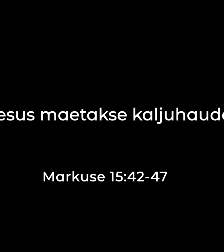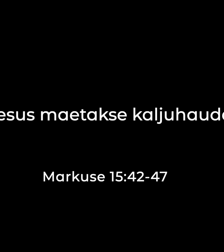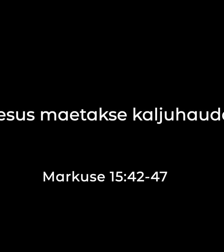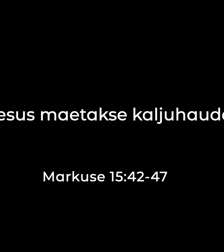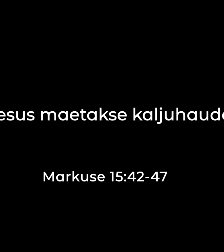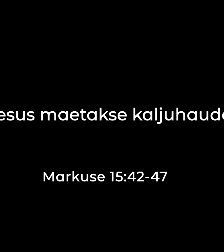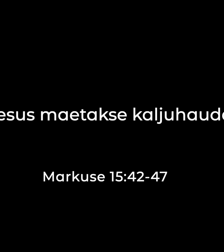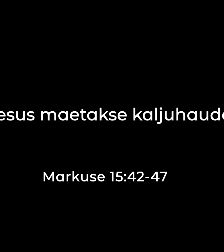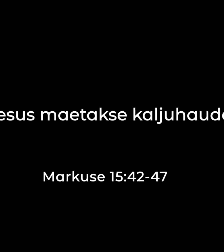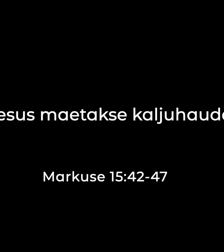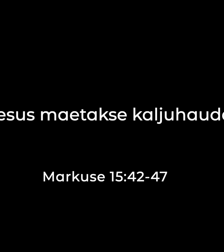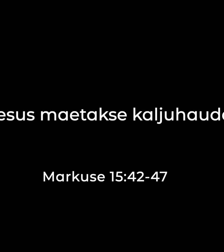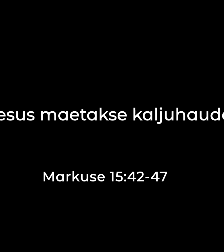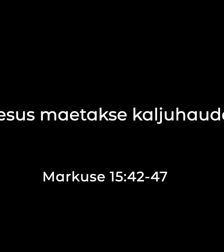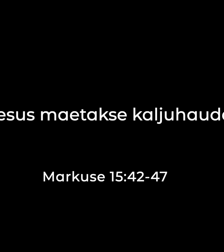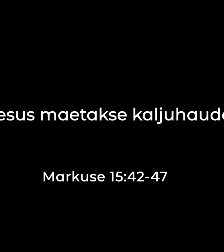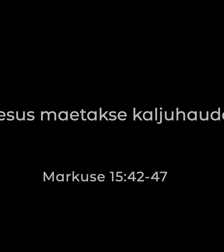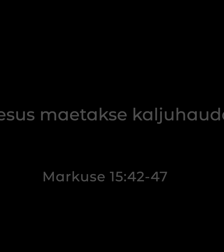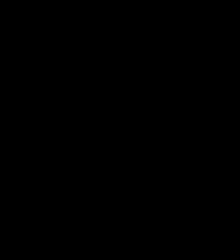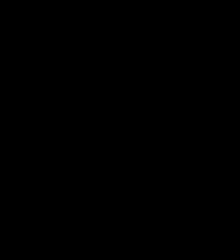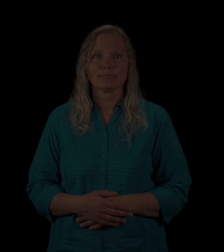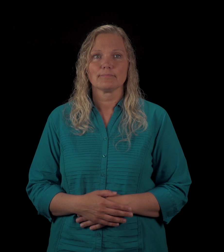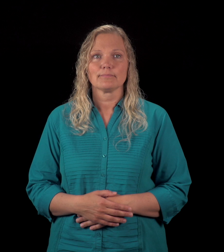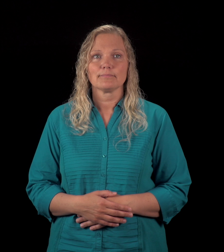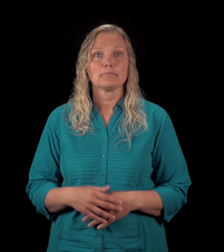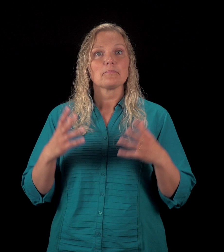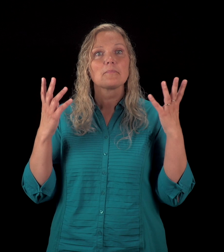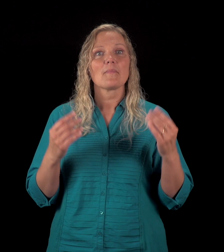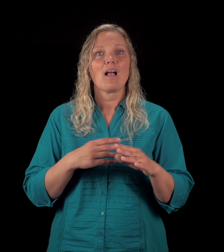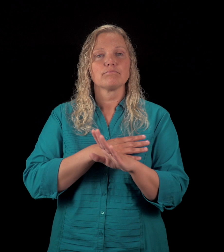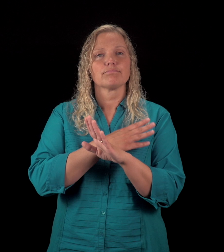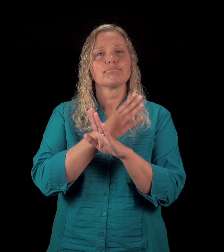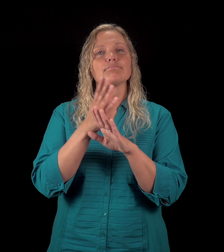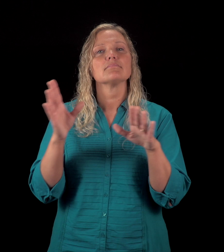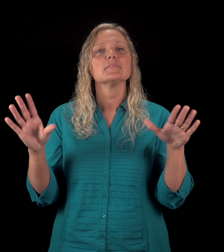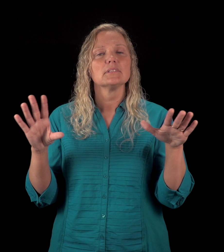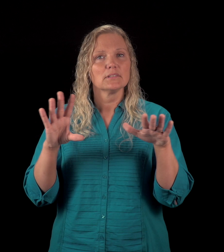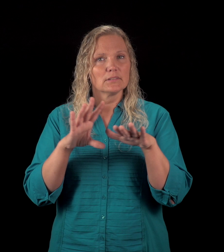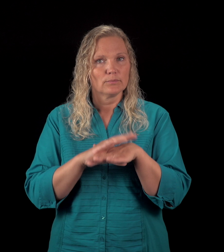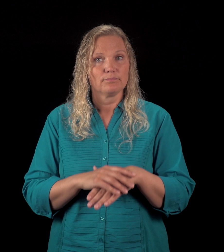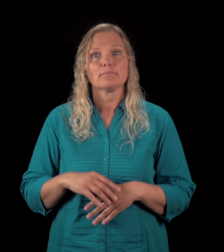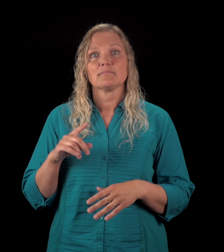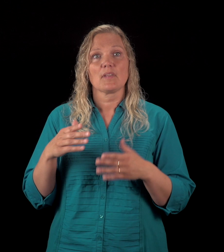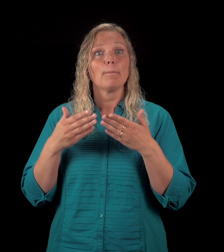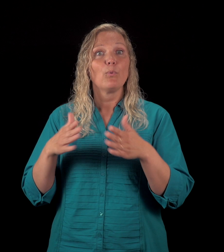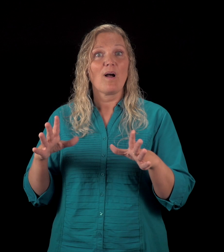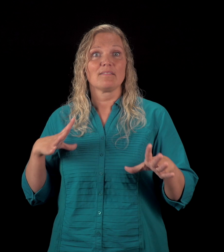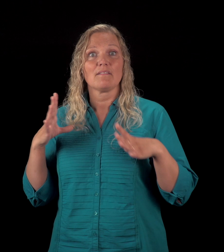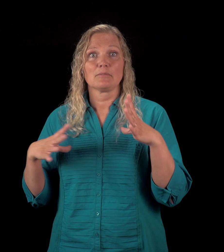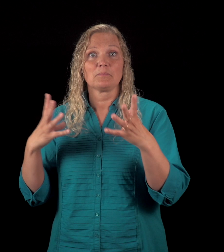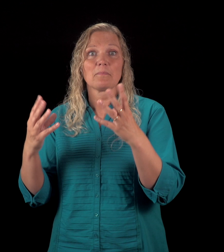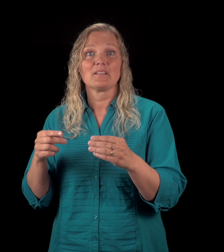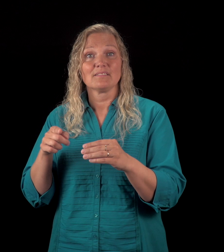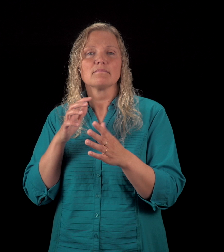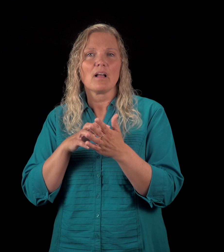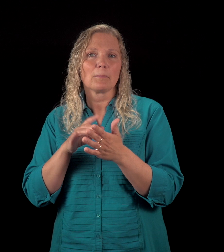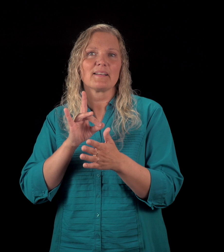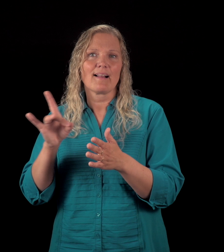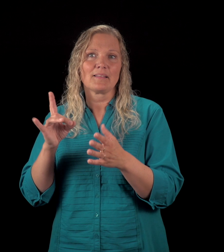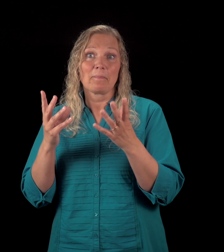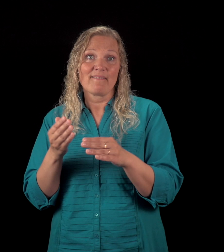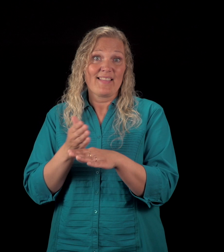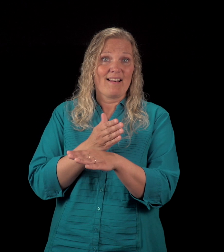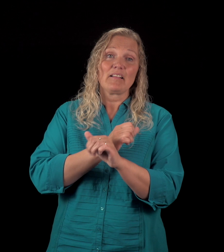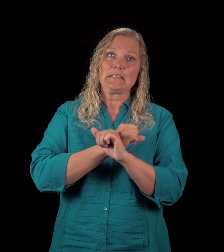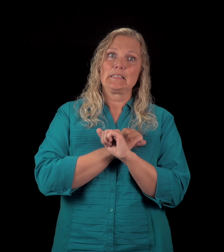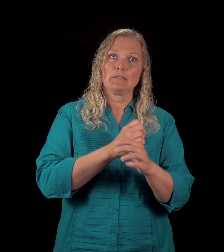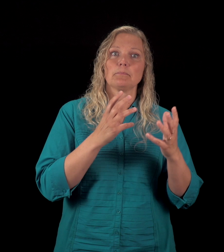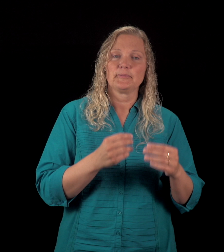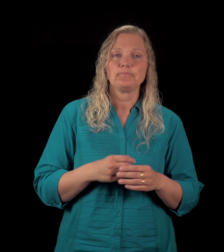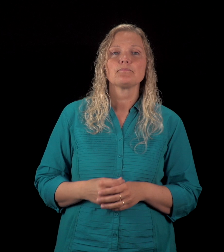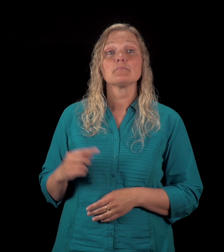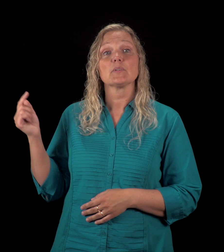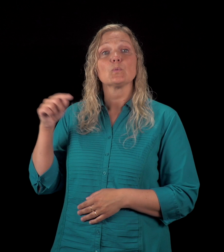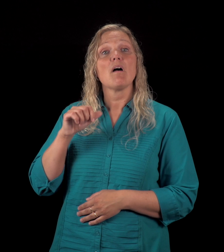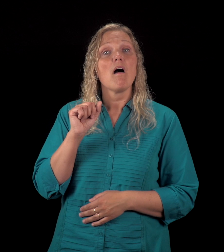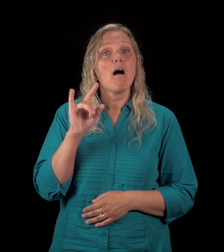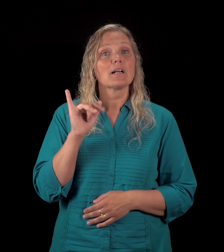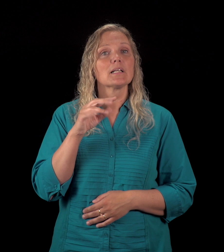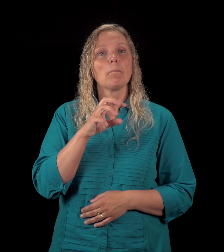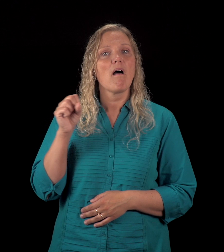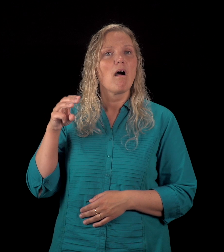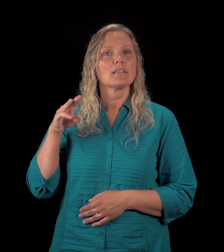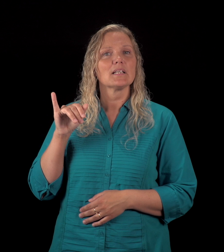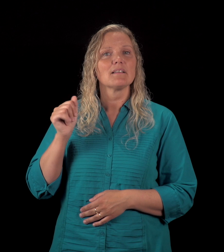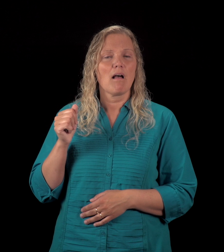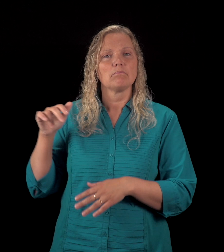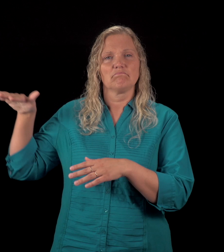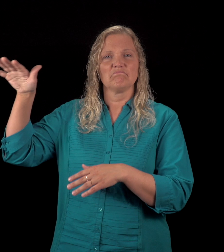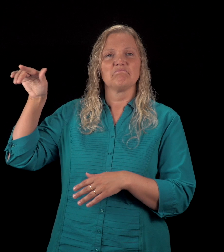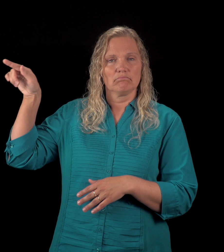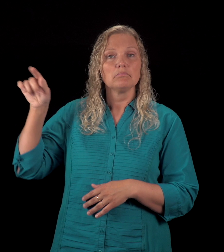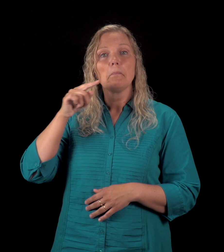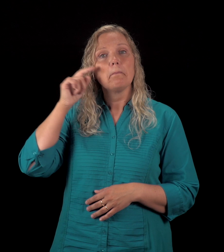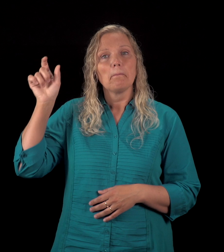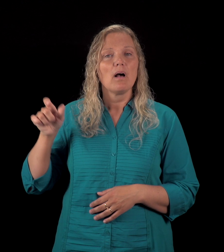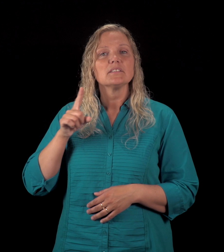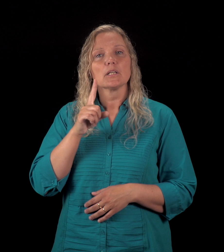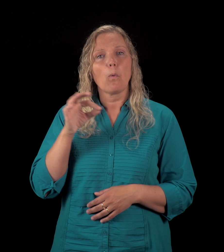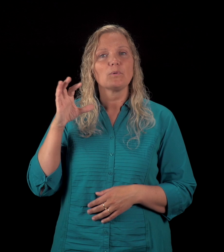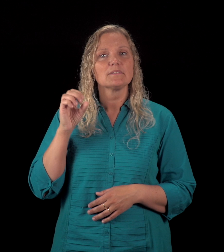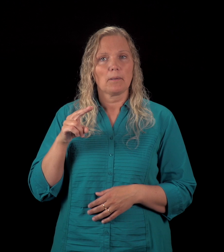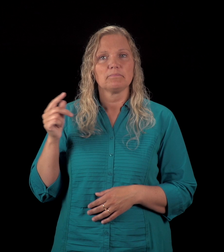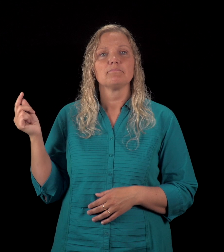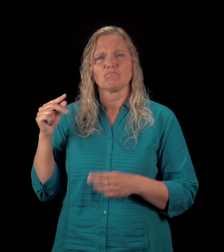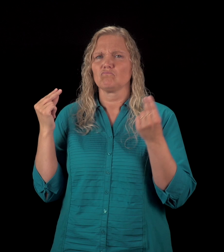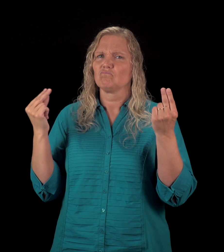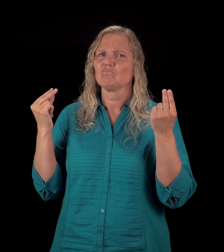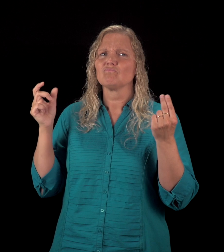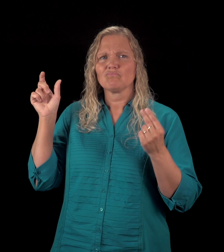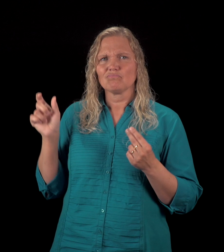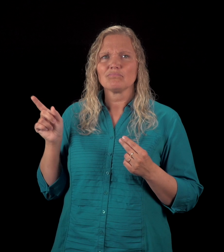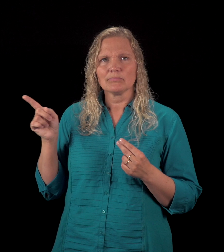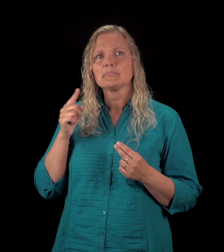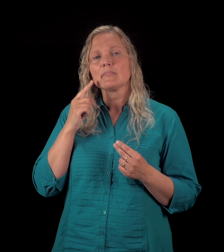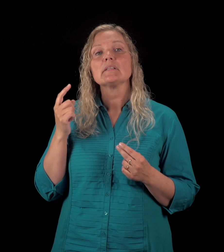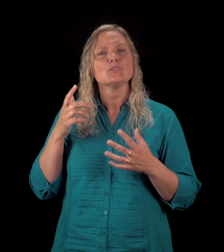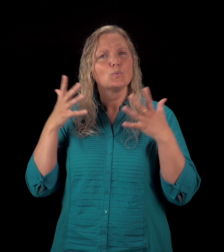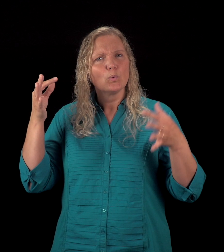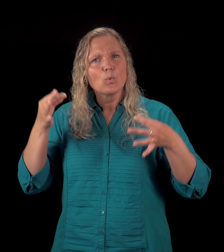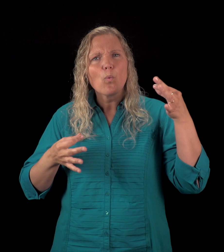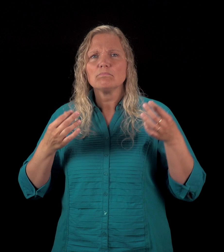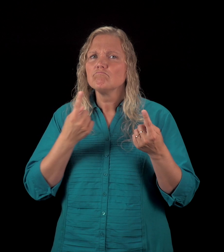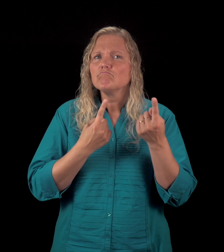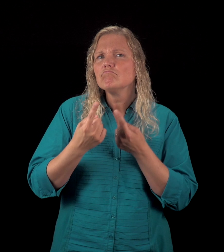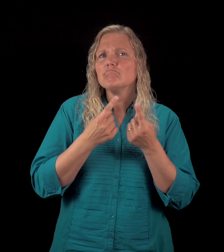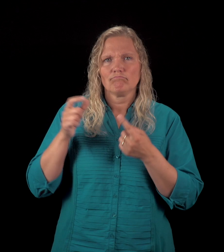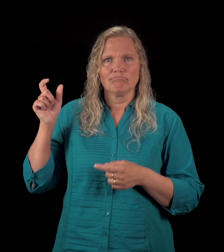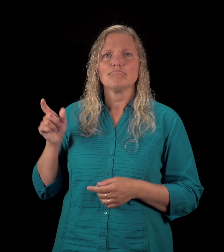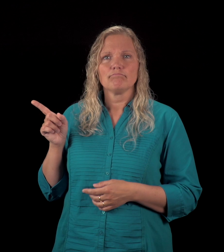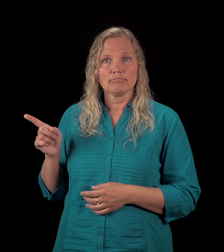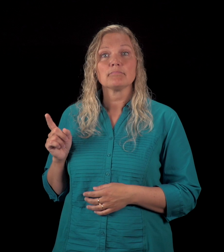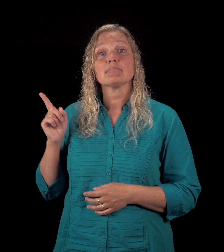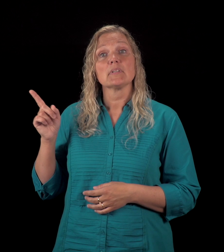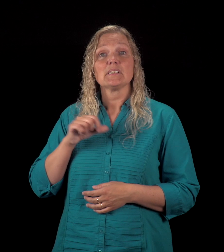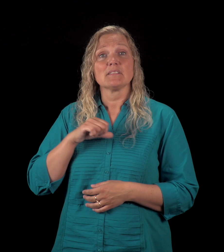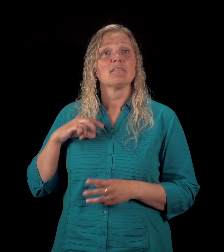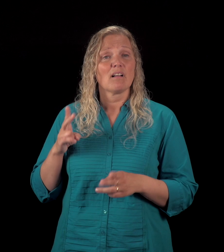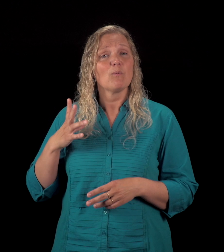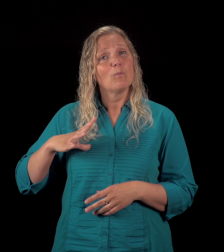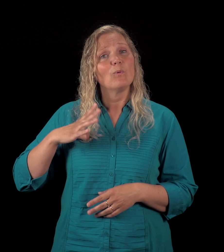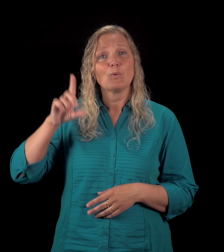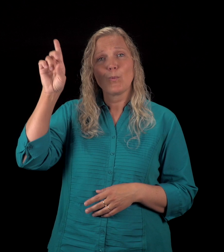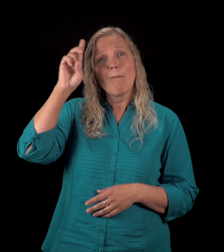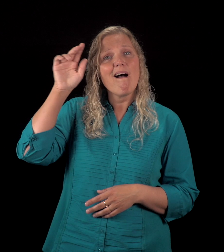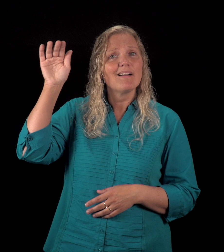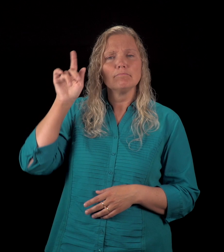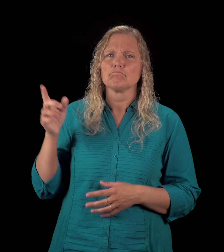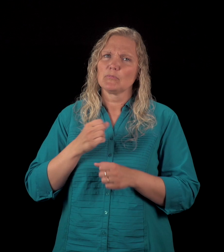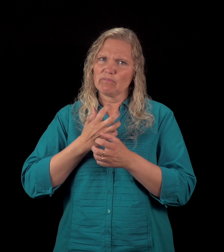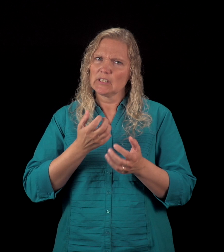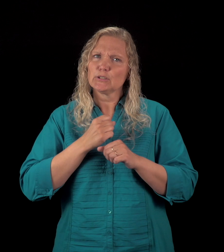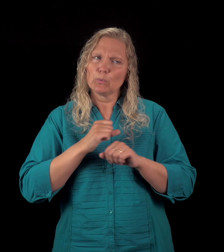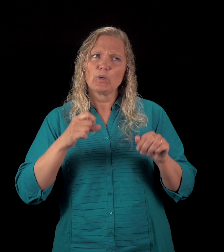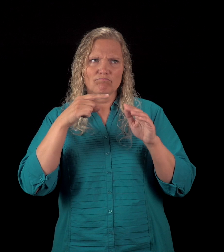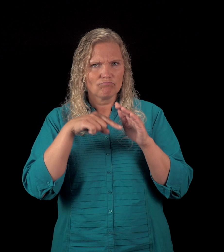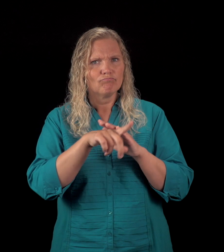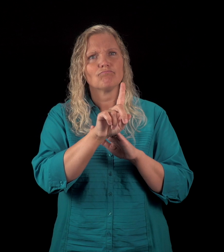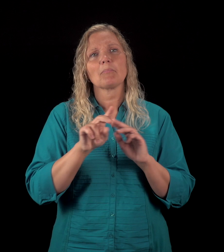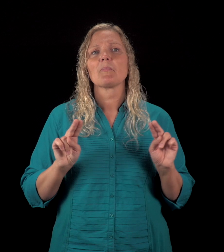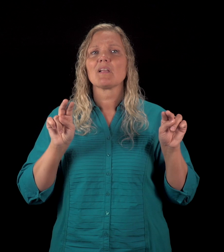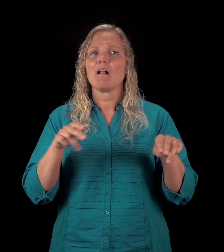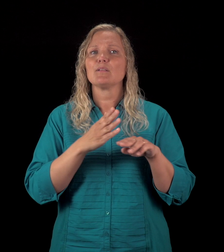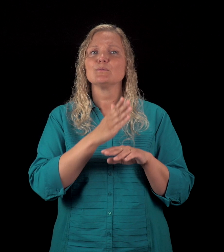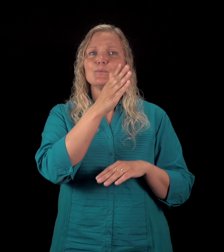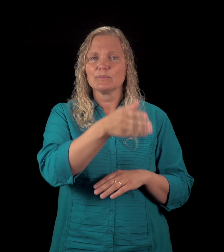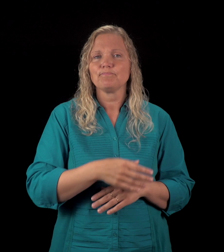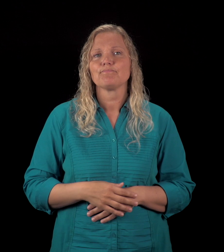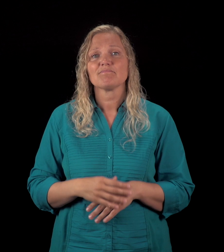Since it was Preparation Day (that is, the day before the Sabbath), Joseph of Arimathea, a prominent Council member who himself was waiting for the kingdom of God, boldly went to Pilate to ask for the body of Jesus.